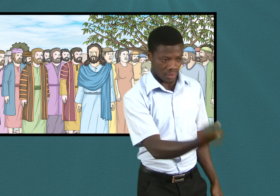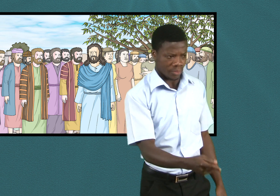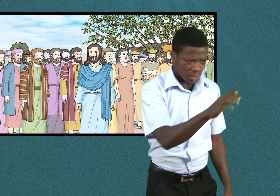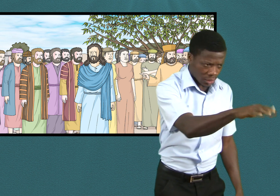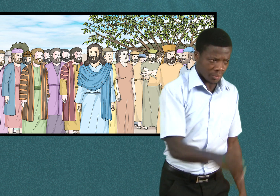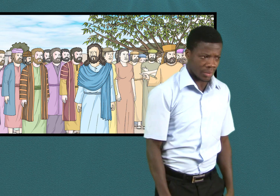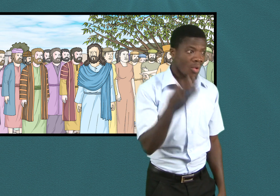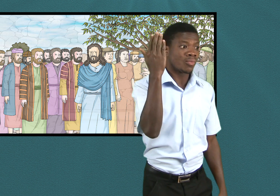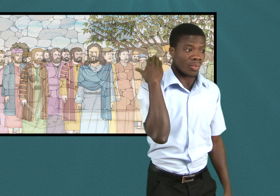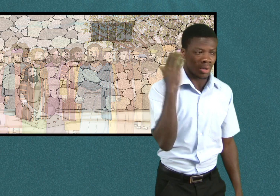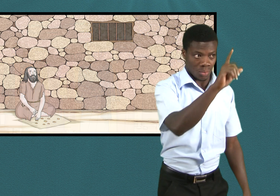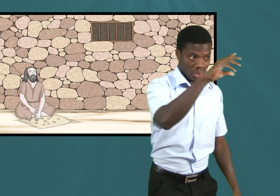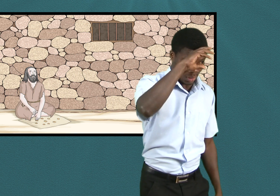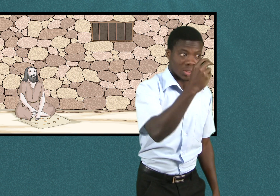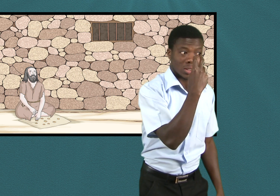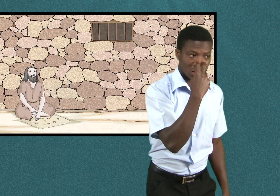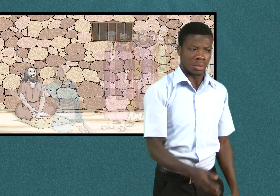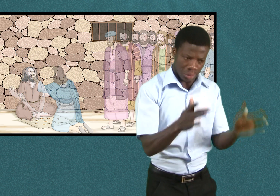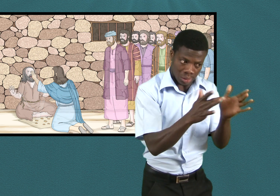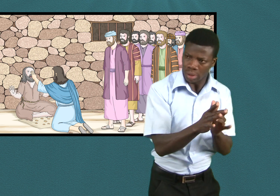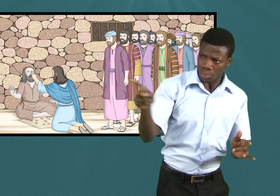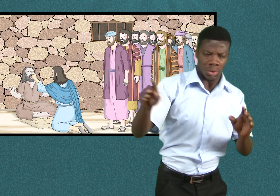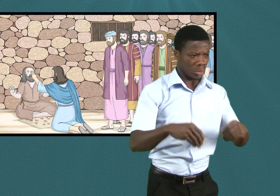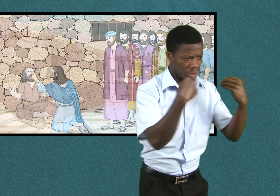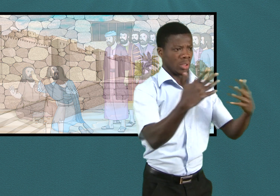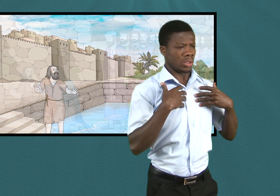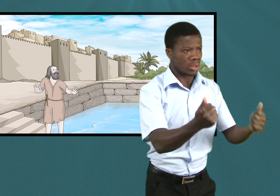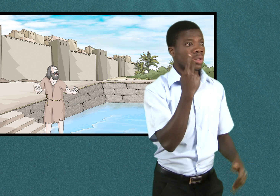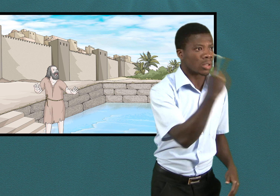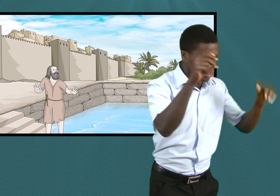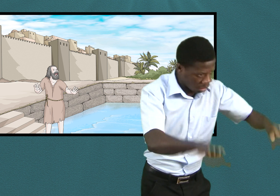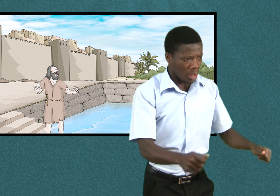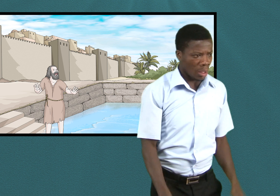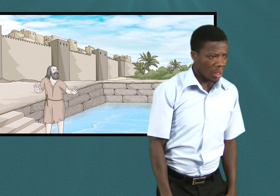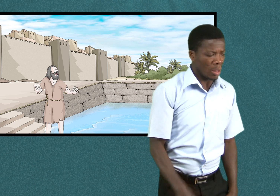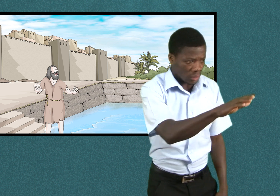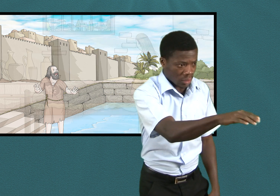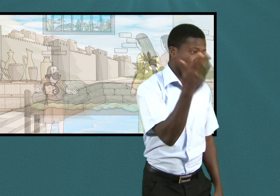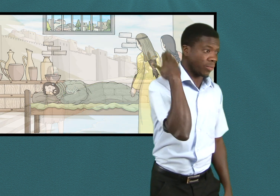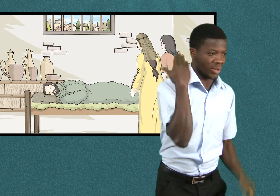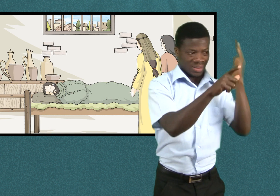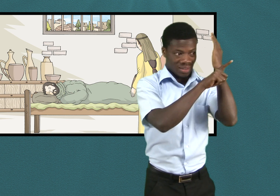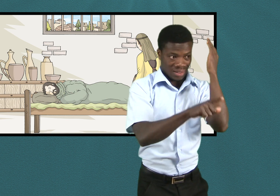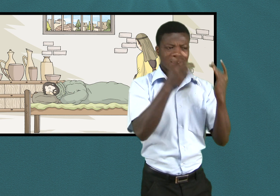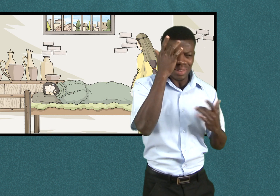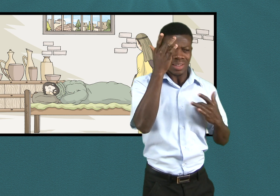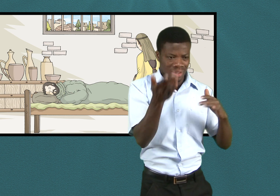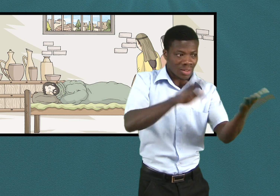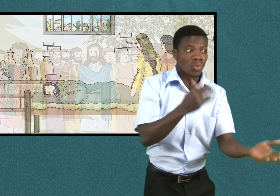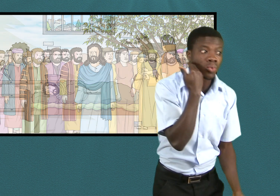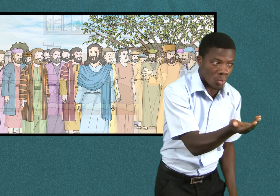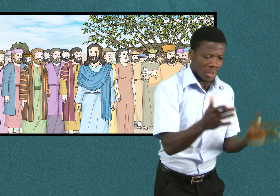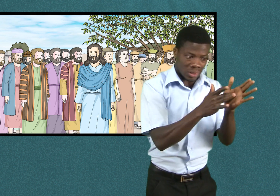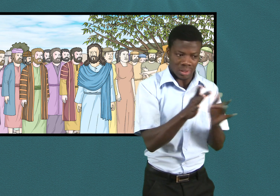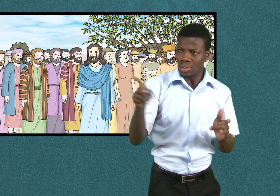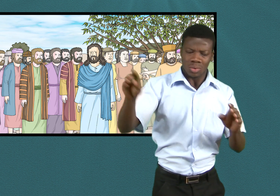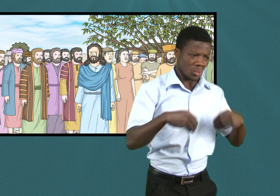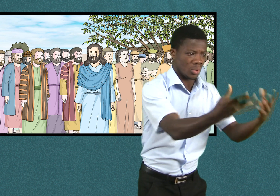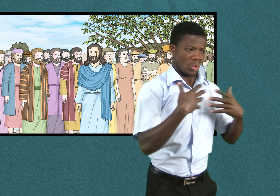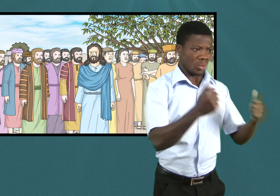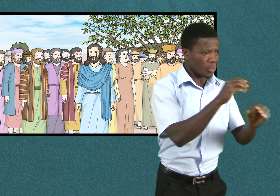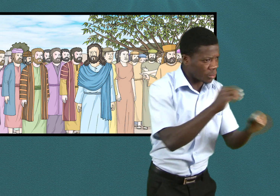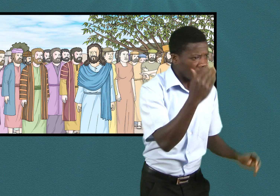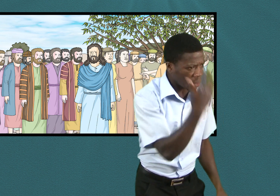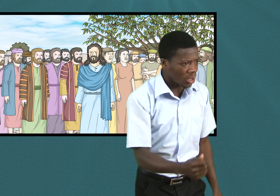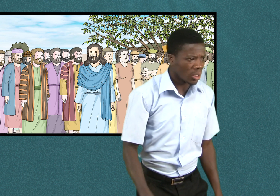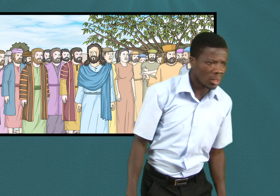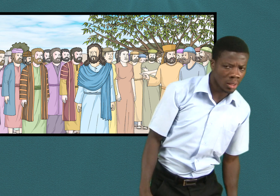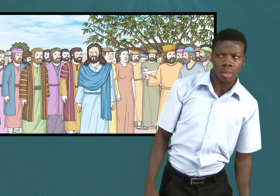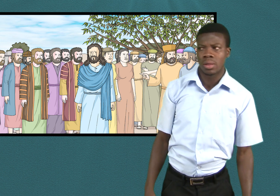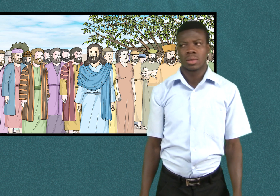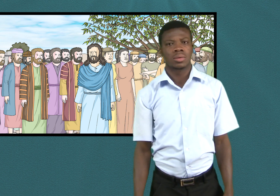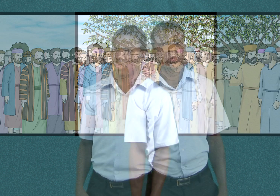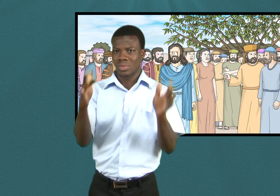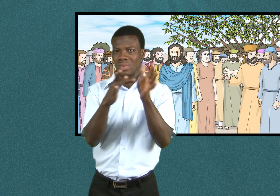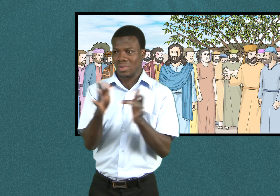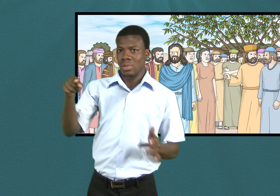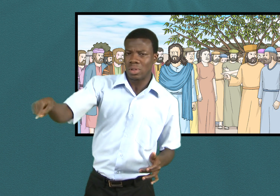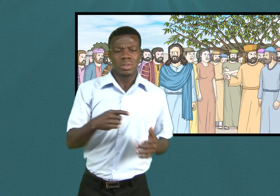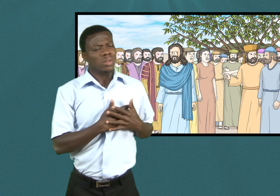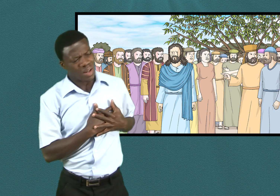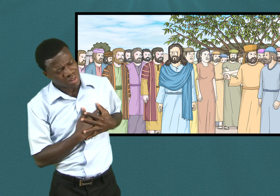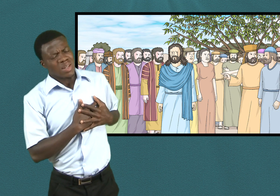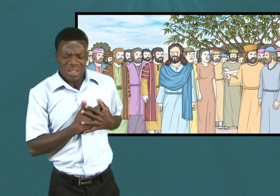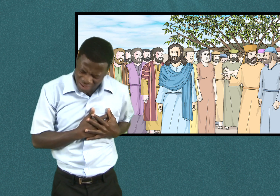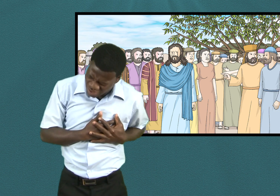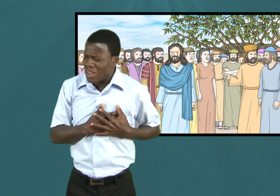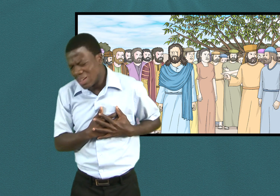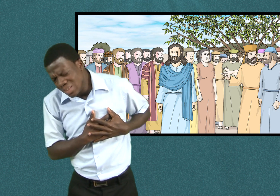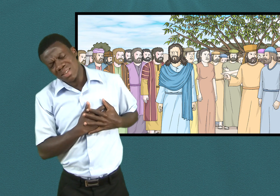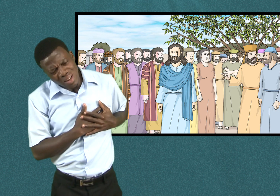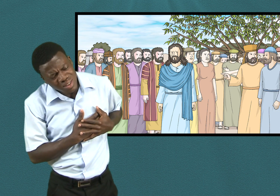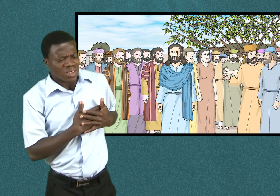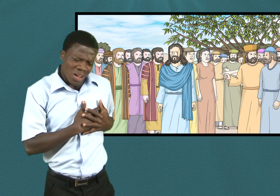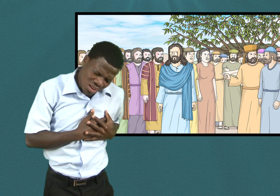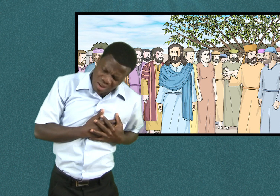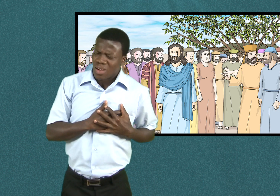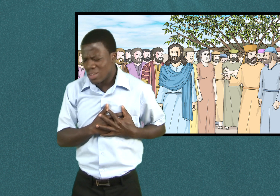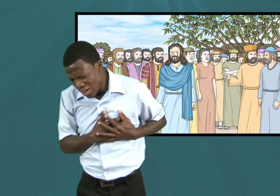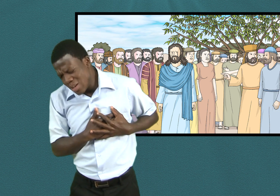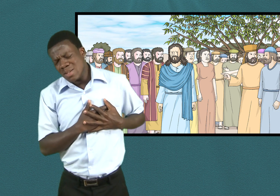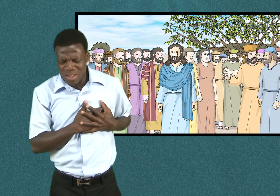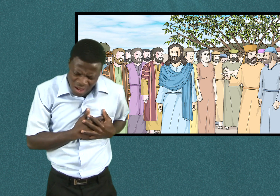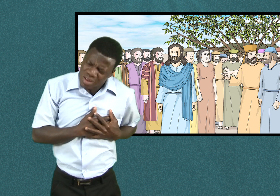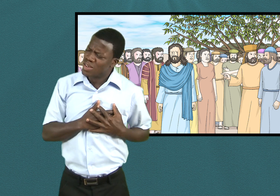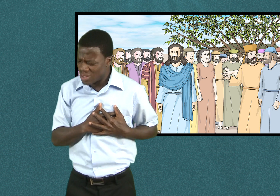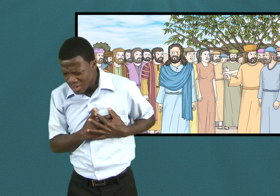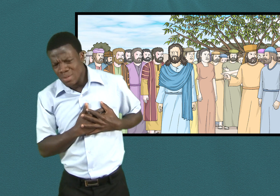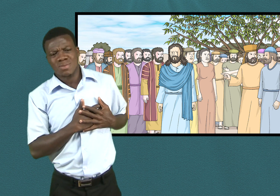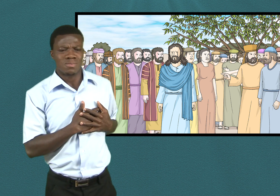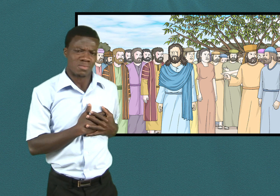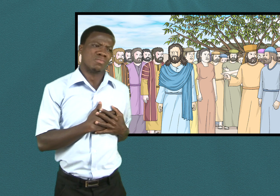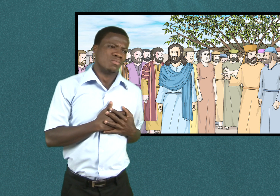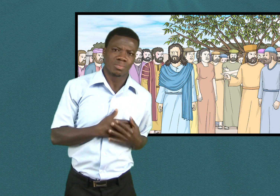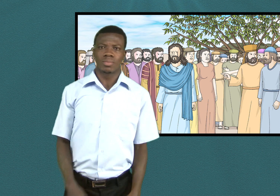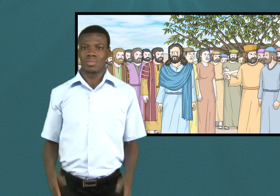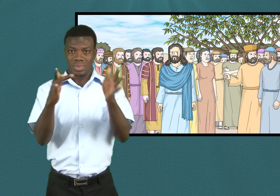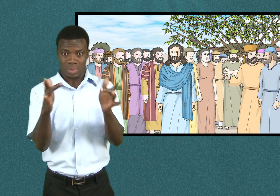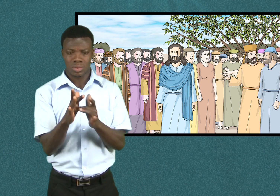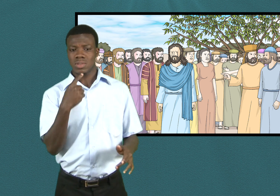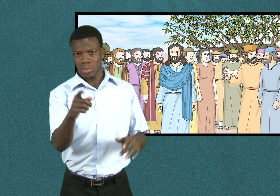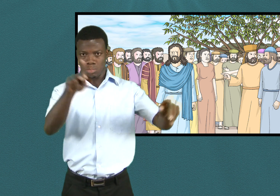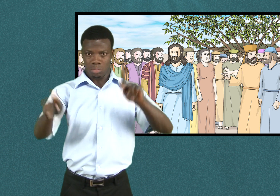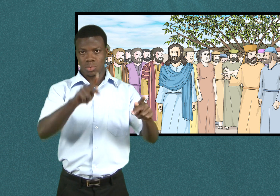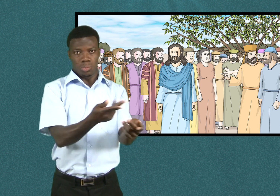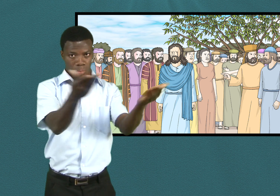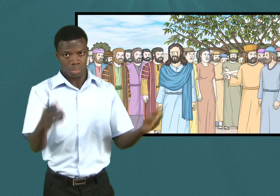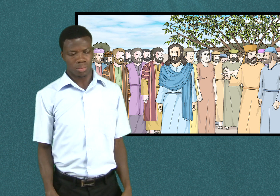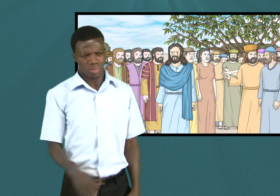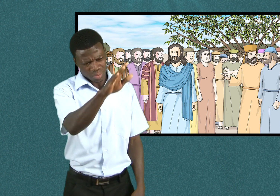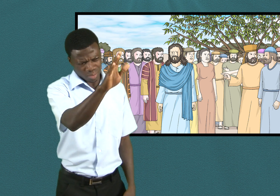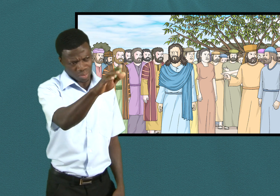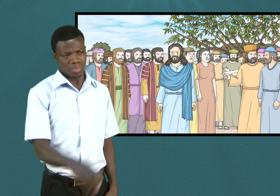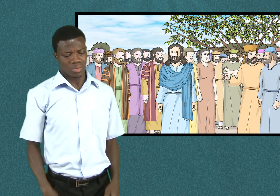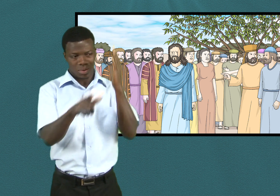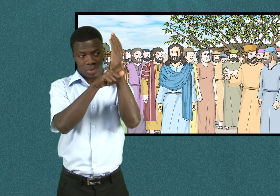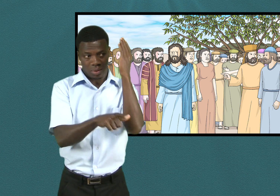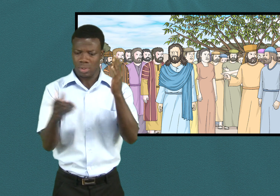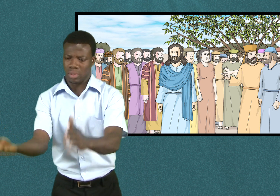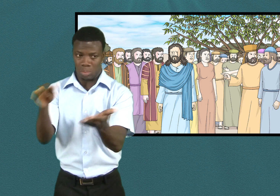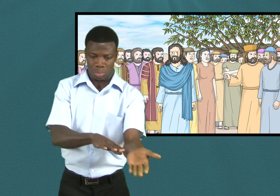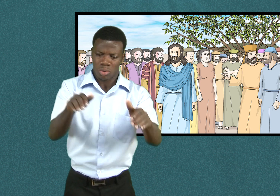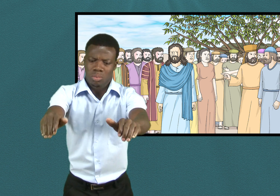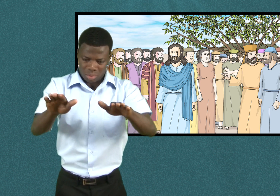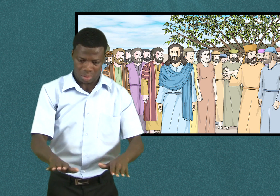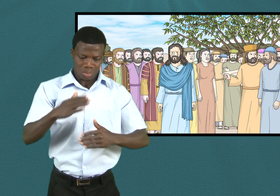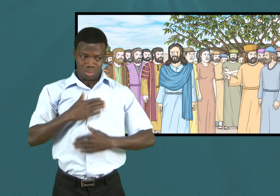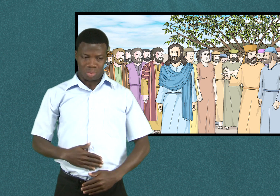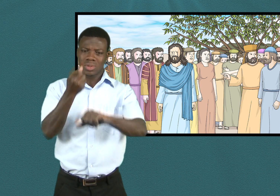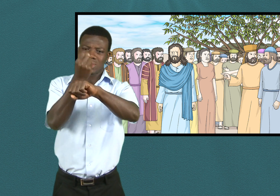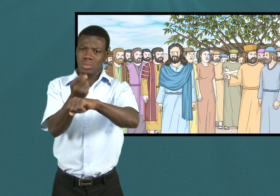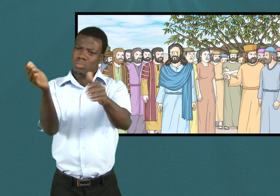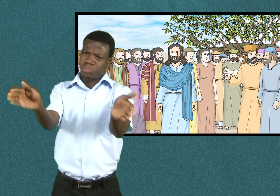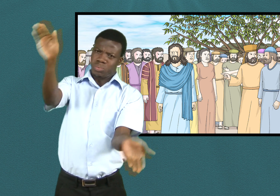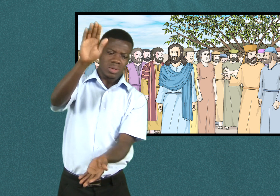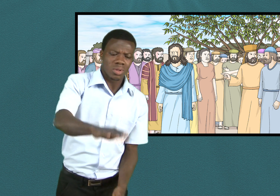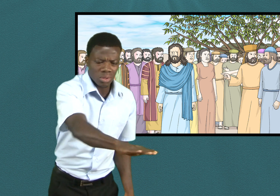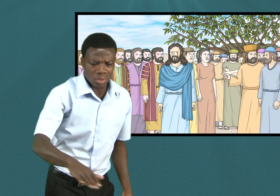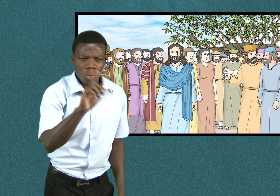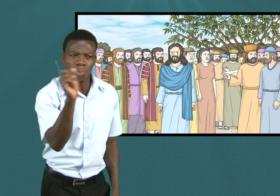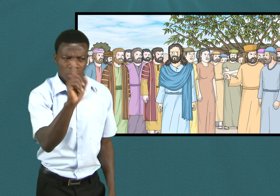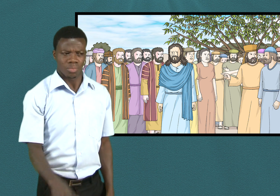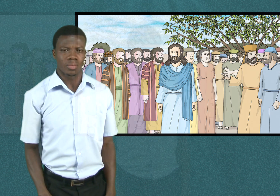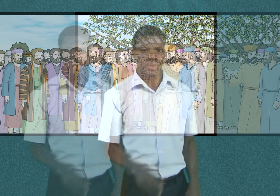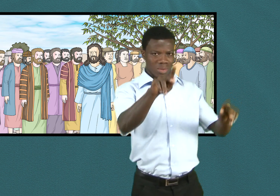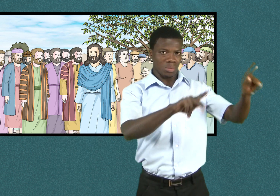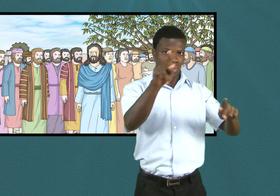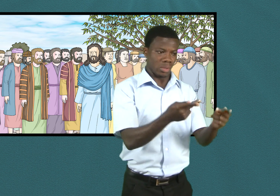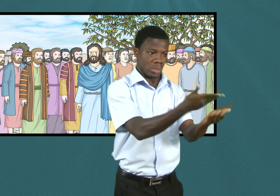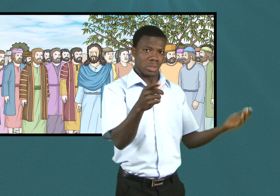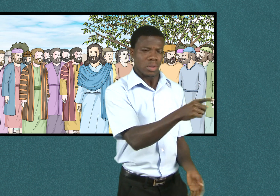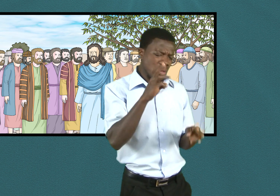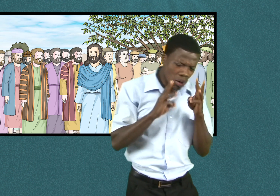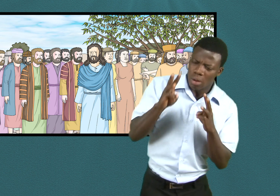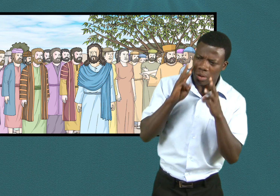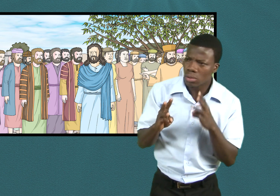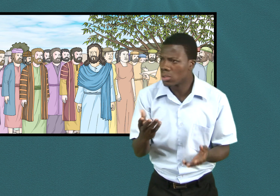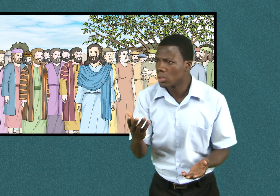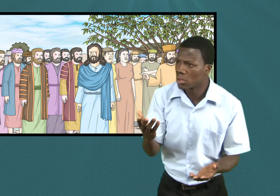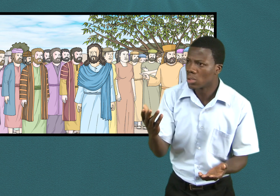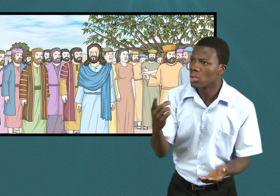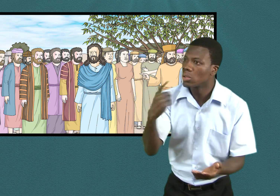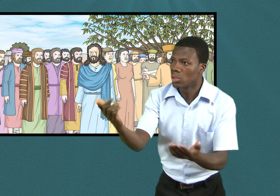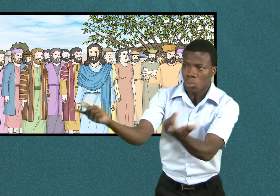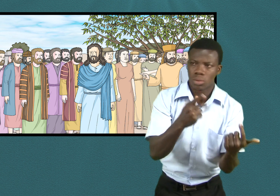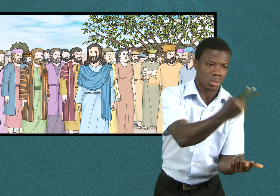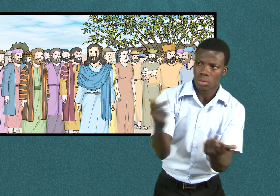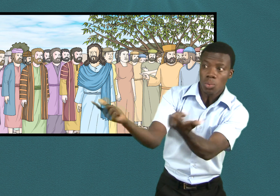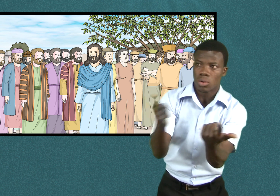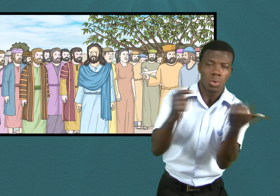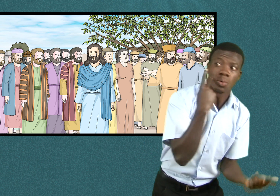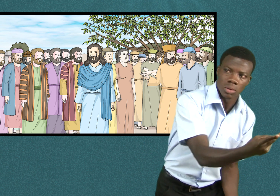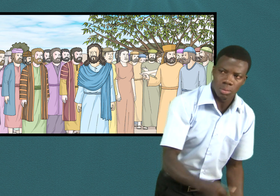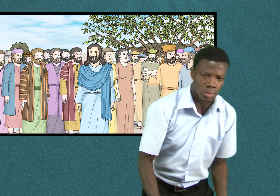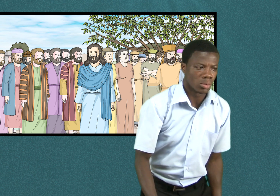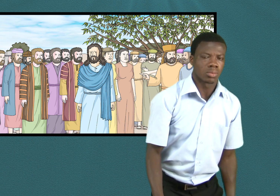But some of them asked, “Could not this man who opened the eyes of the blind also have kept Lazarus from dying?” Jesus, once again deeply moved, came to the tomb.